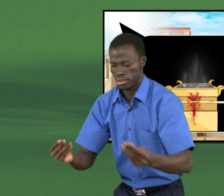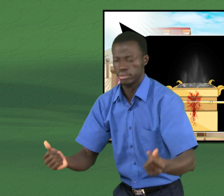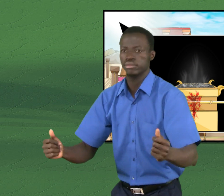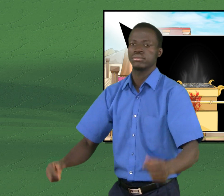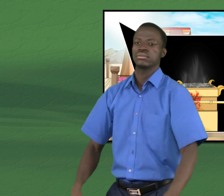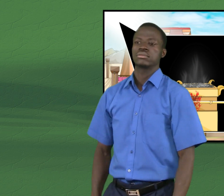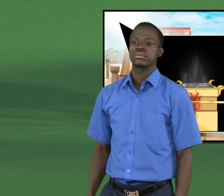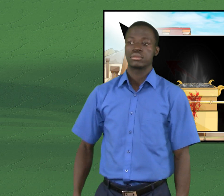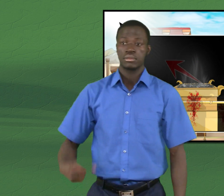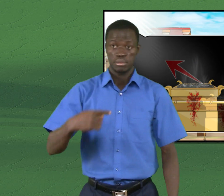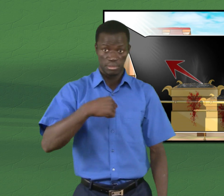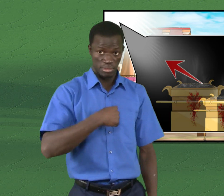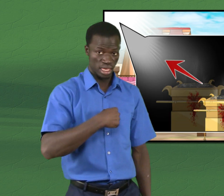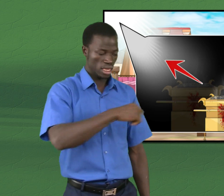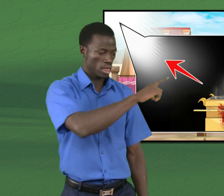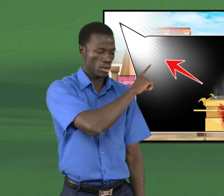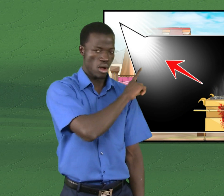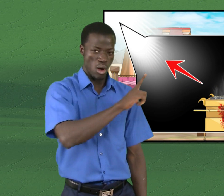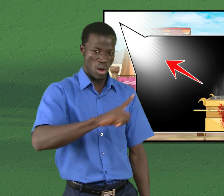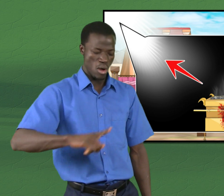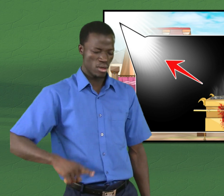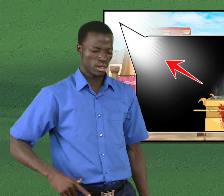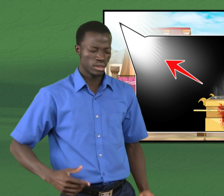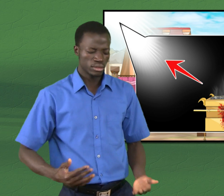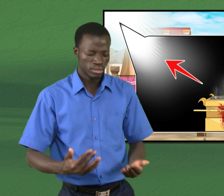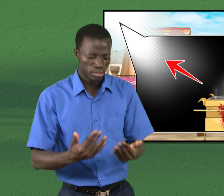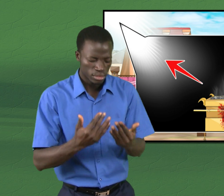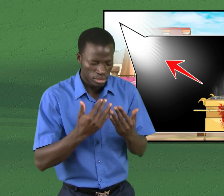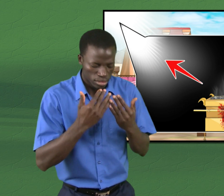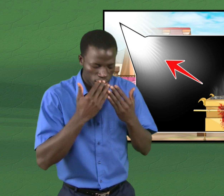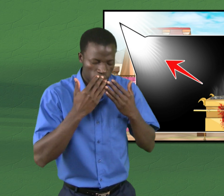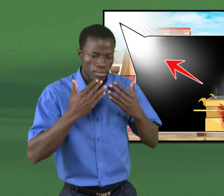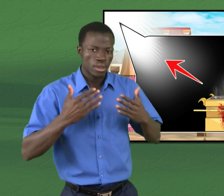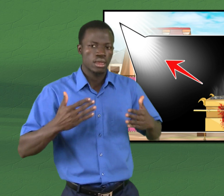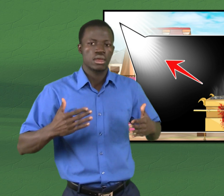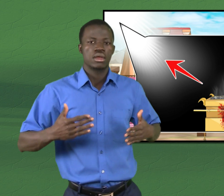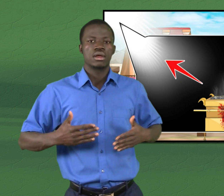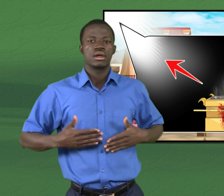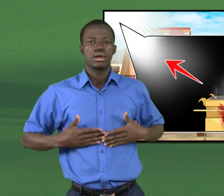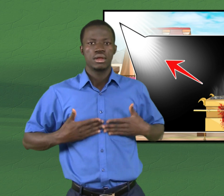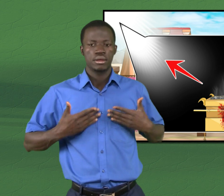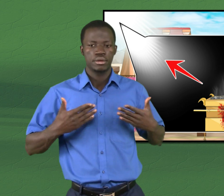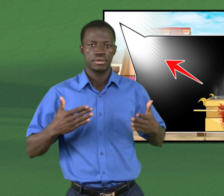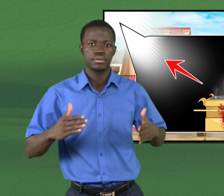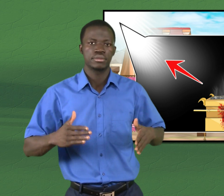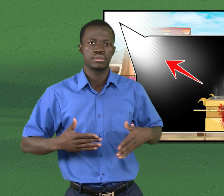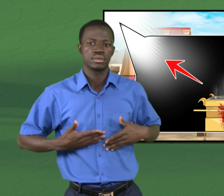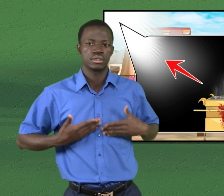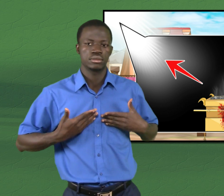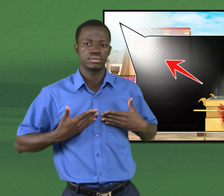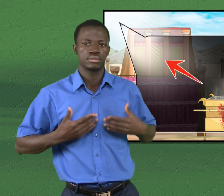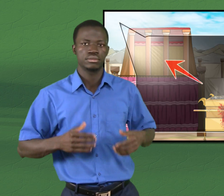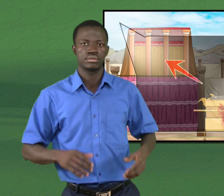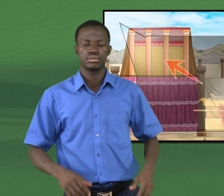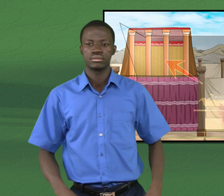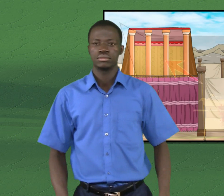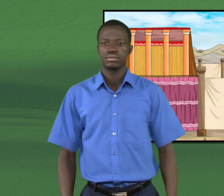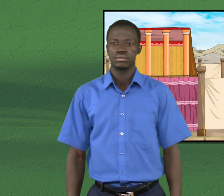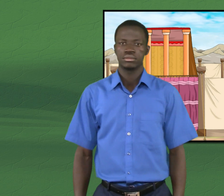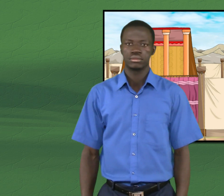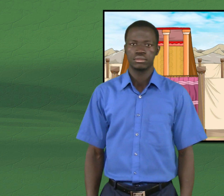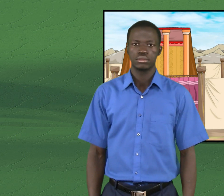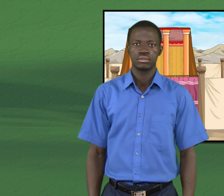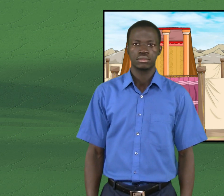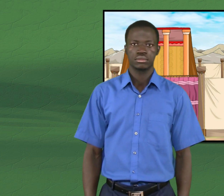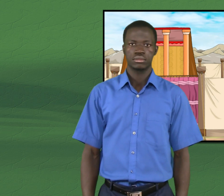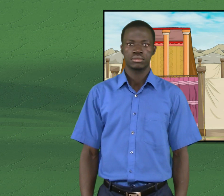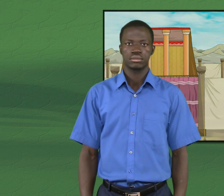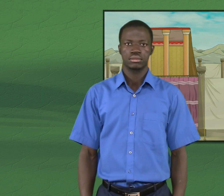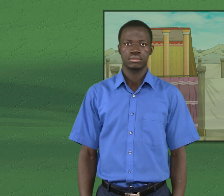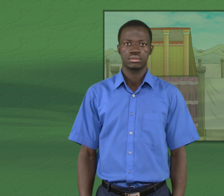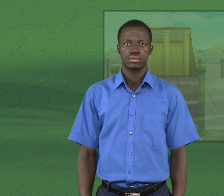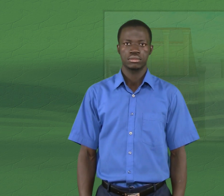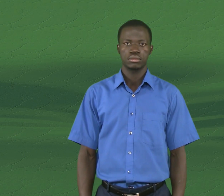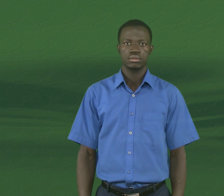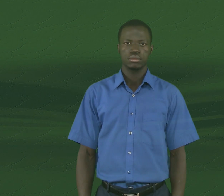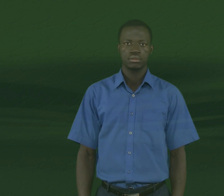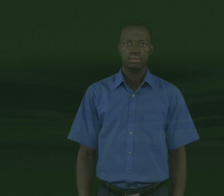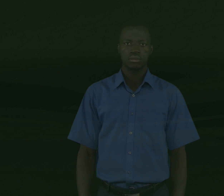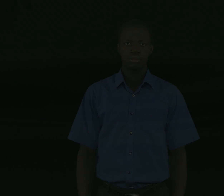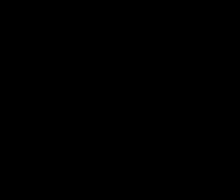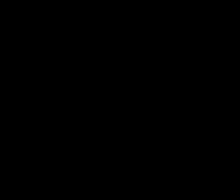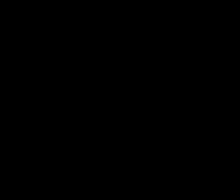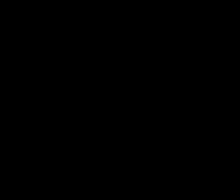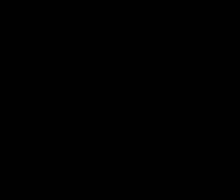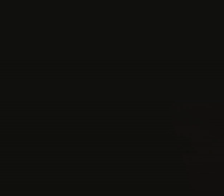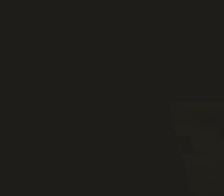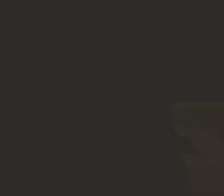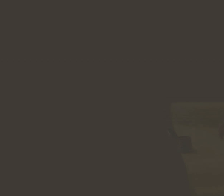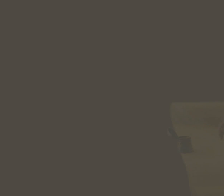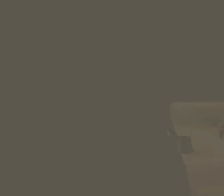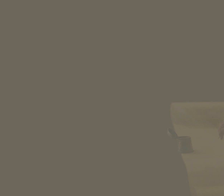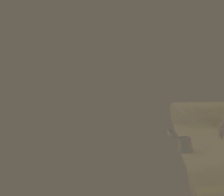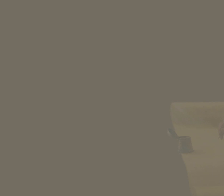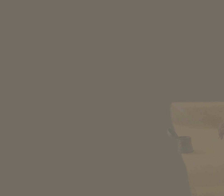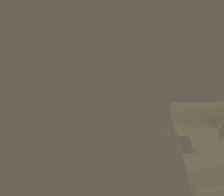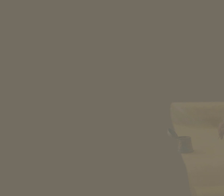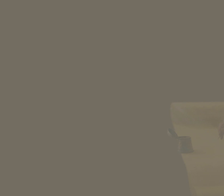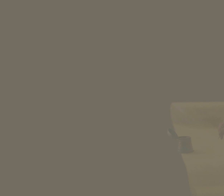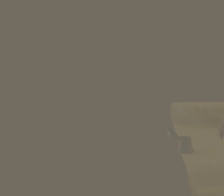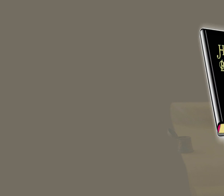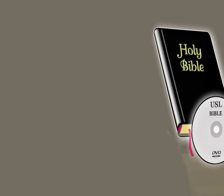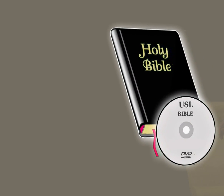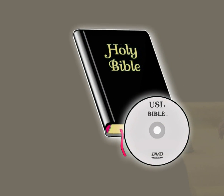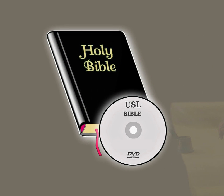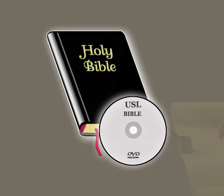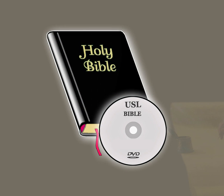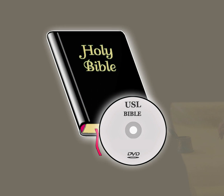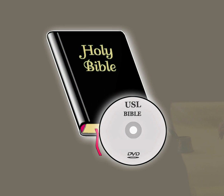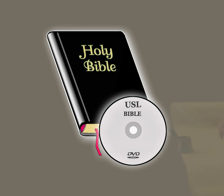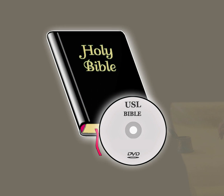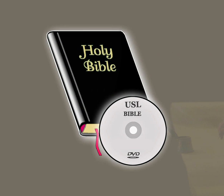It is a burnt offering, an offering made by fire, a pleasing aroma to the LORD.